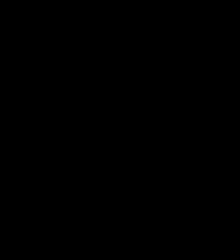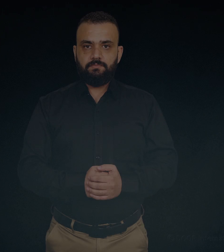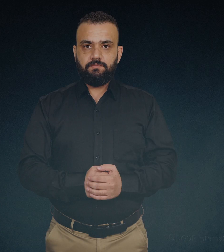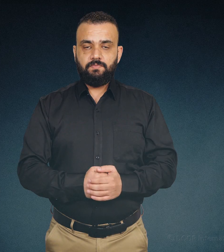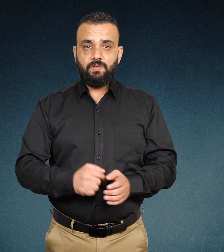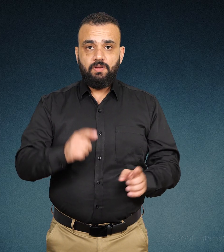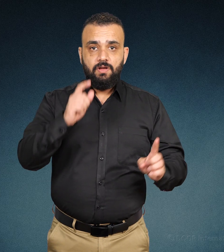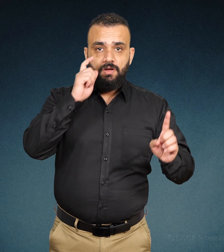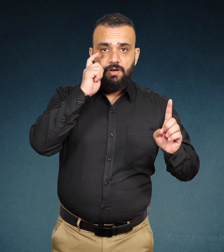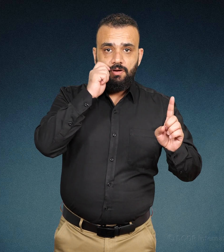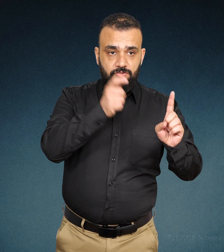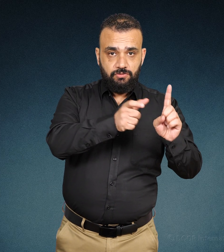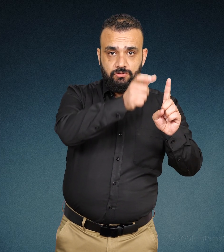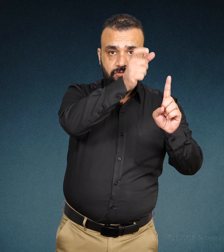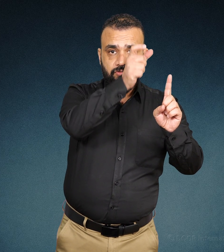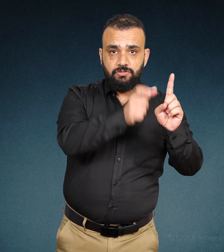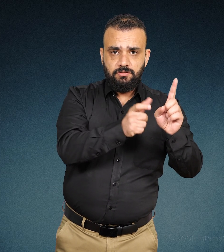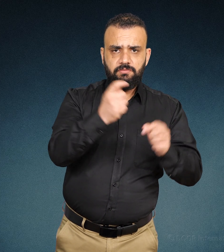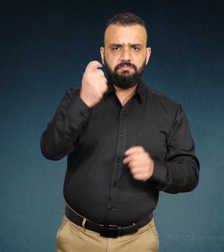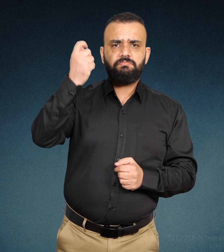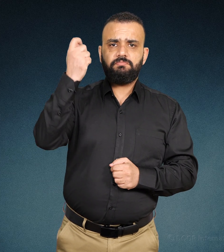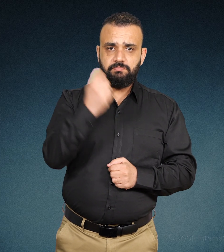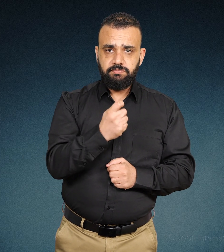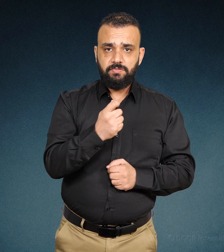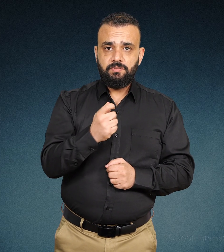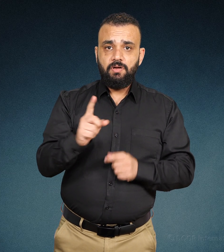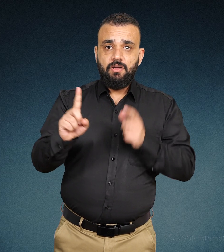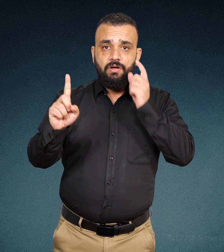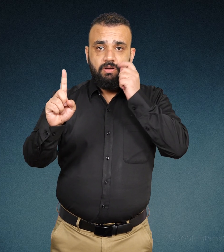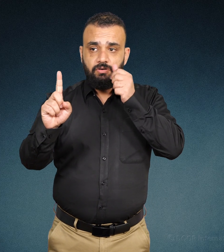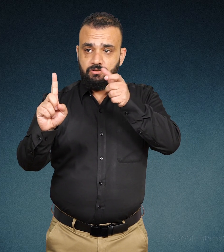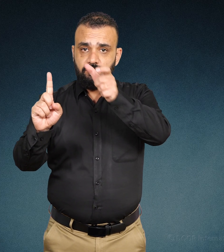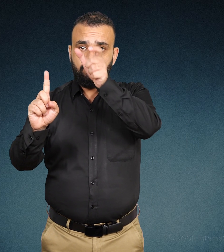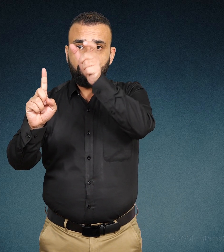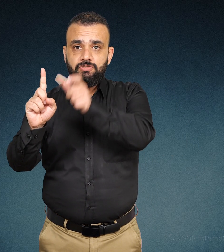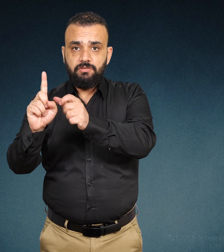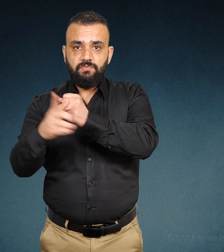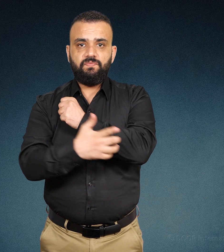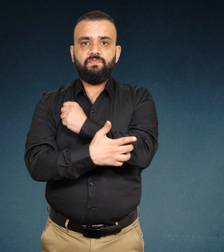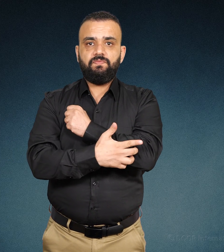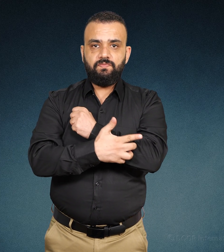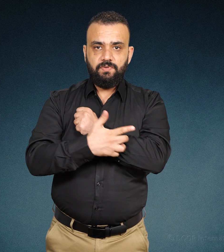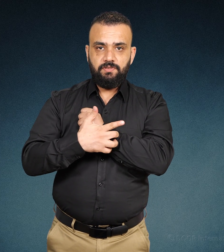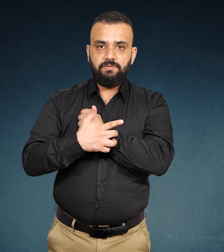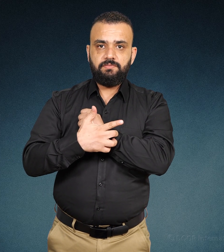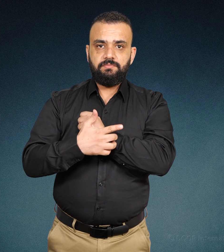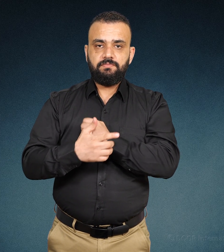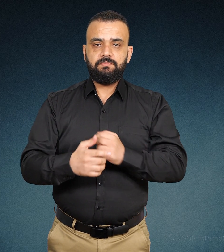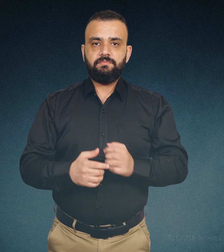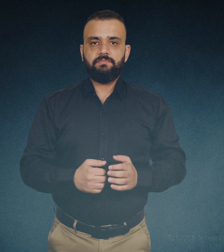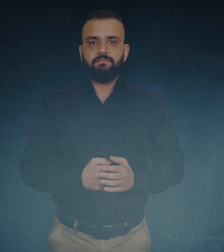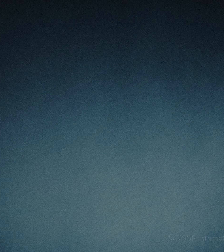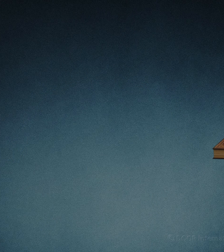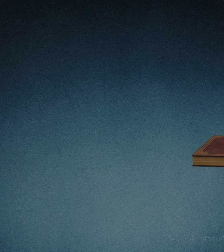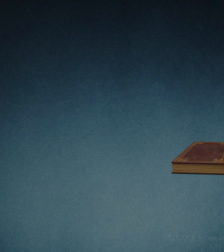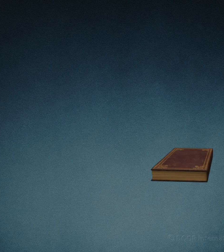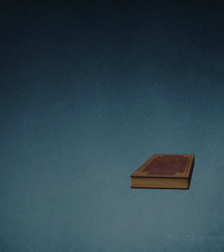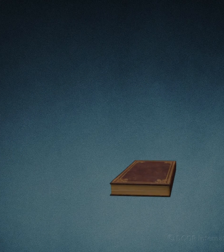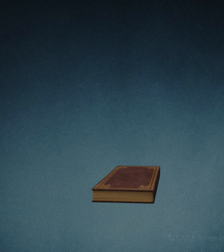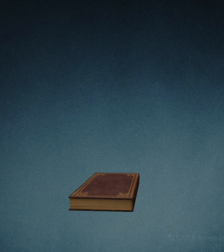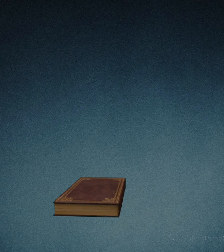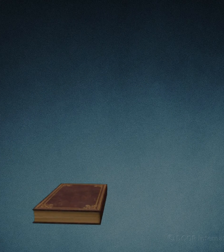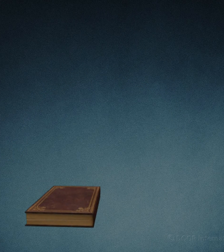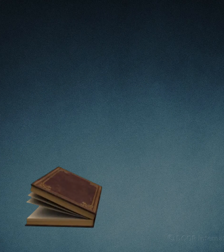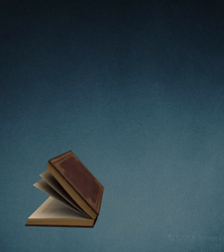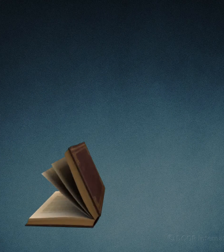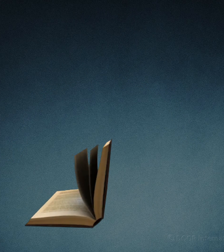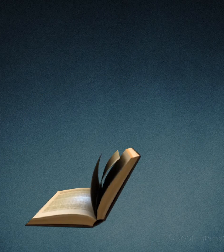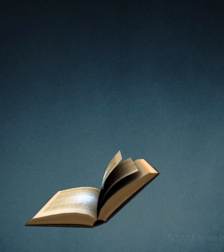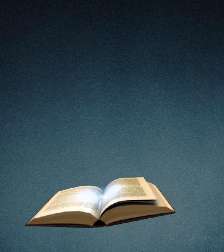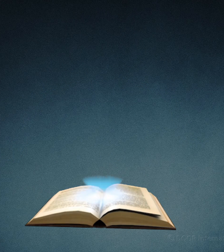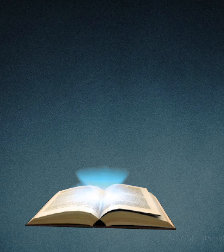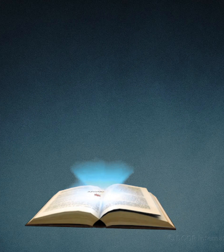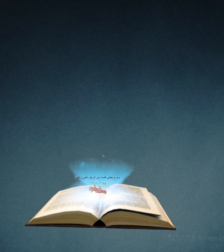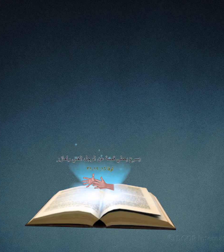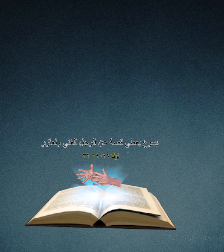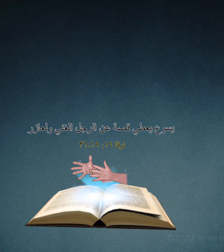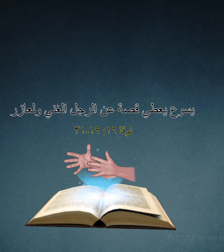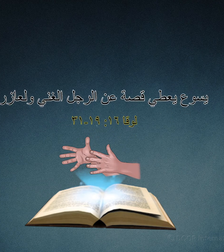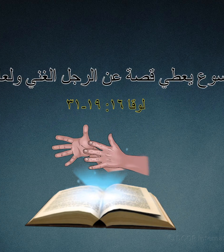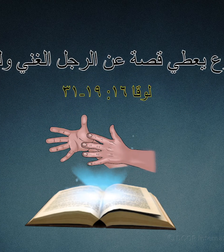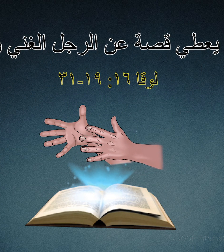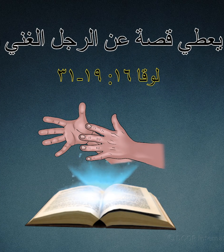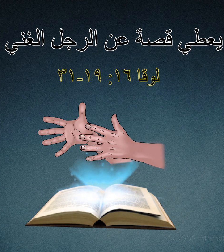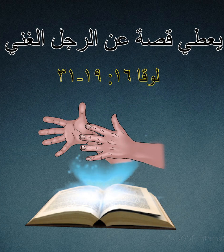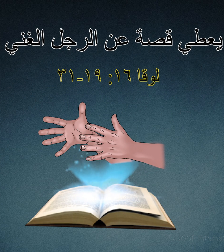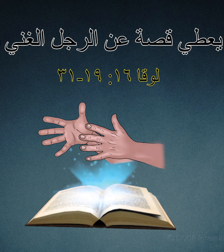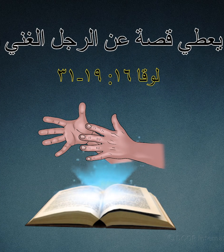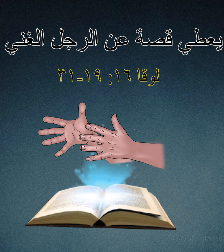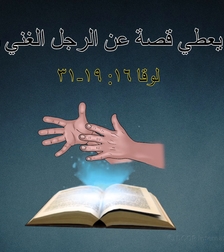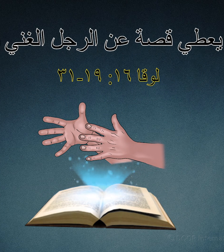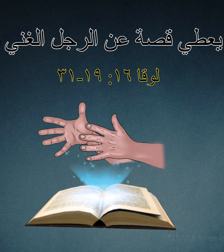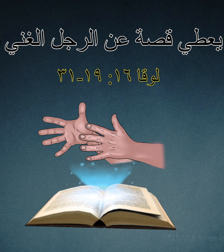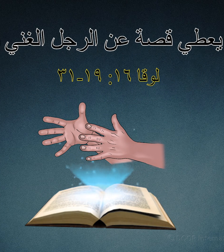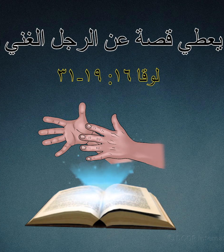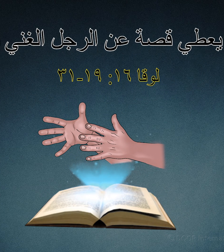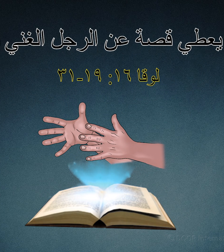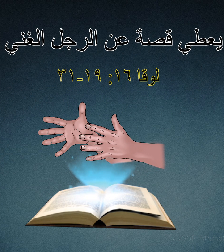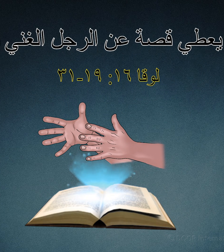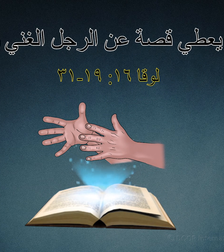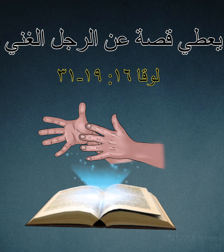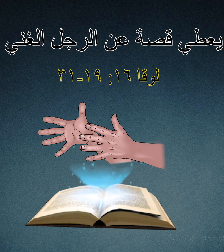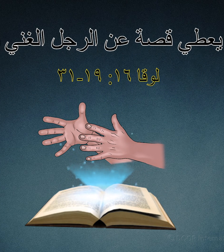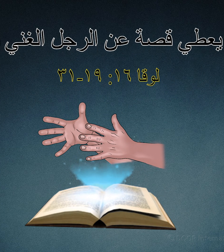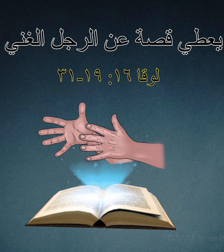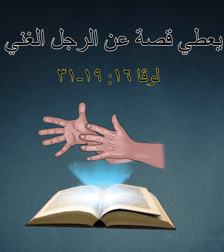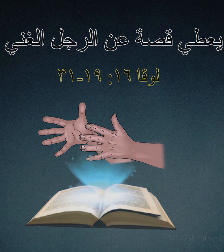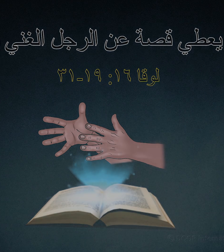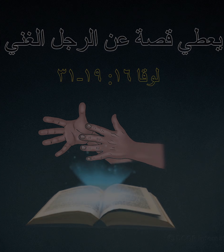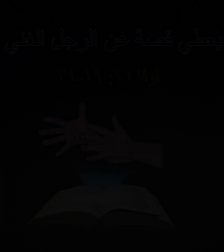The rich man and Lazarus